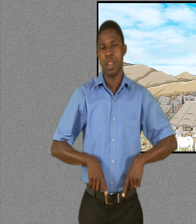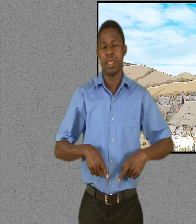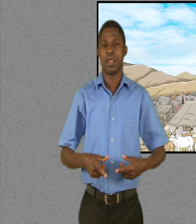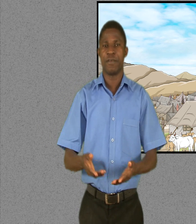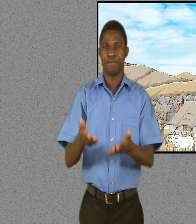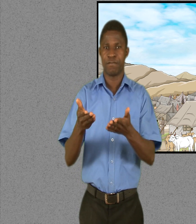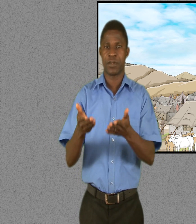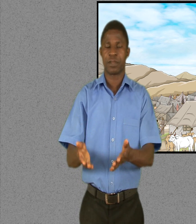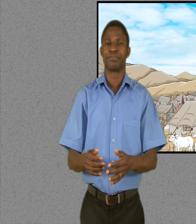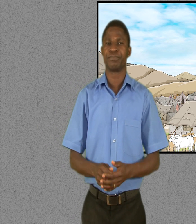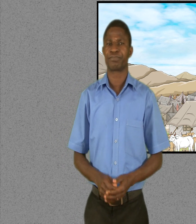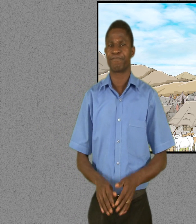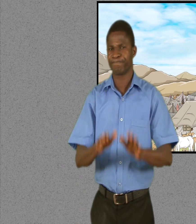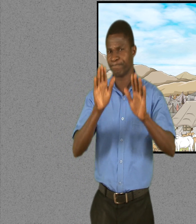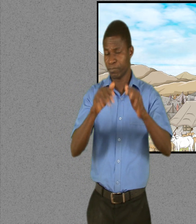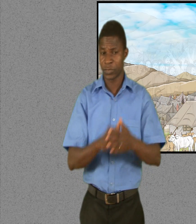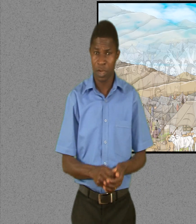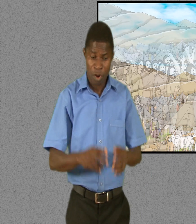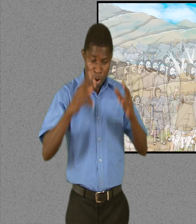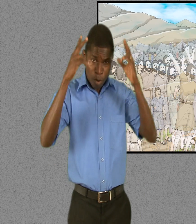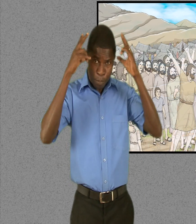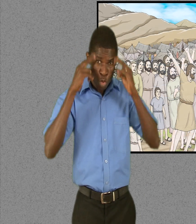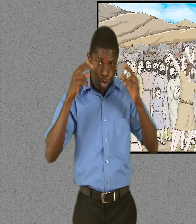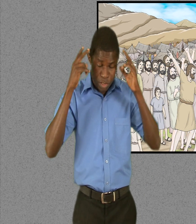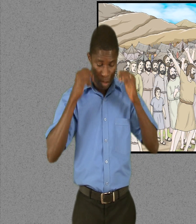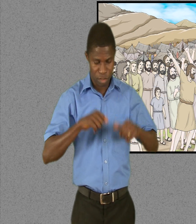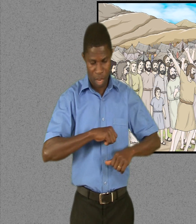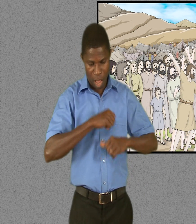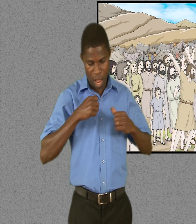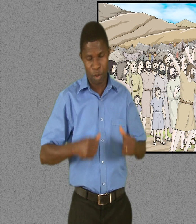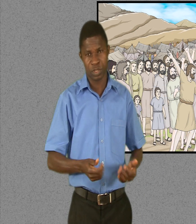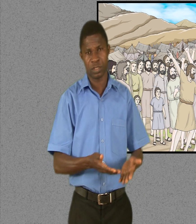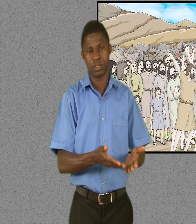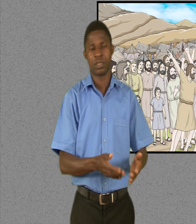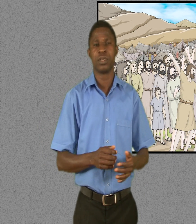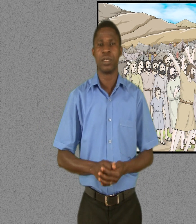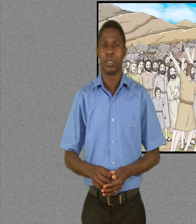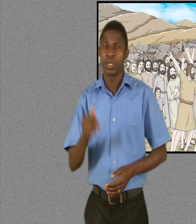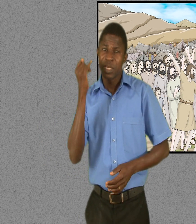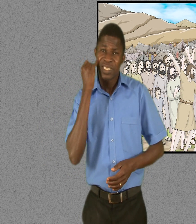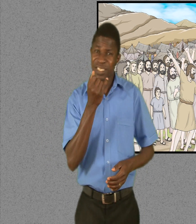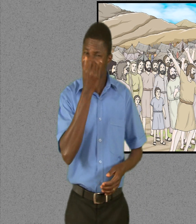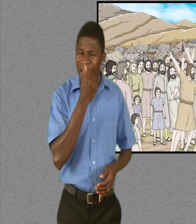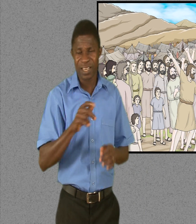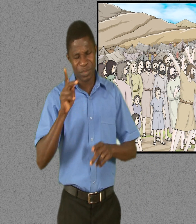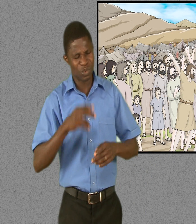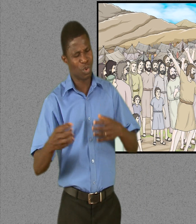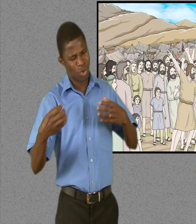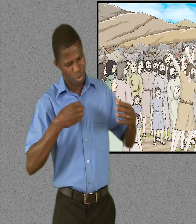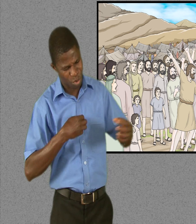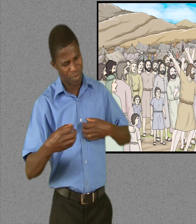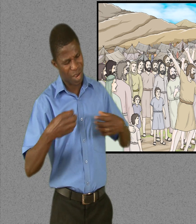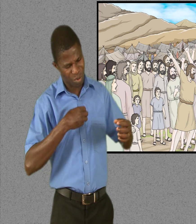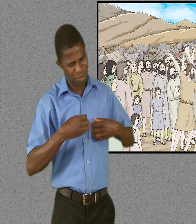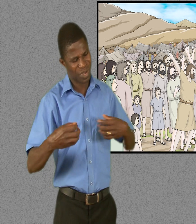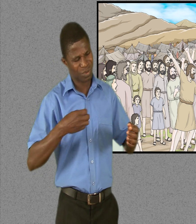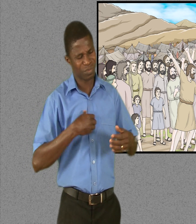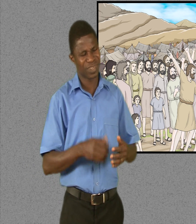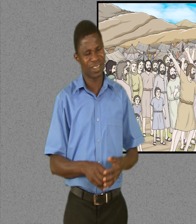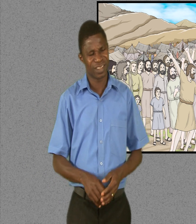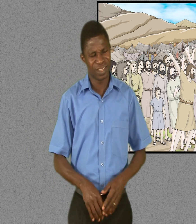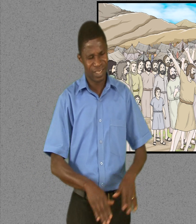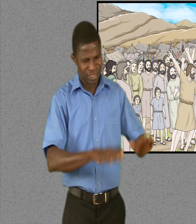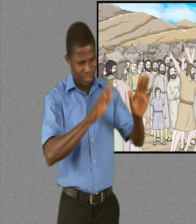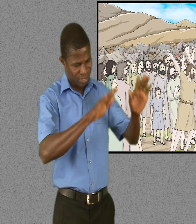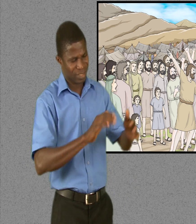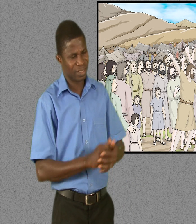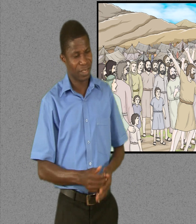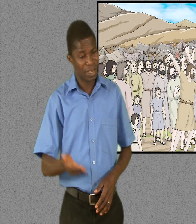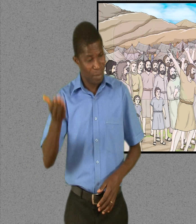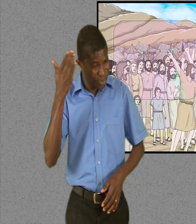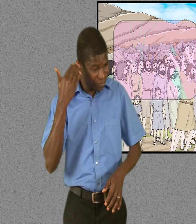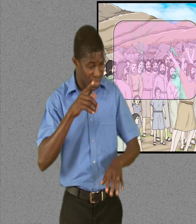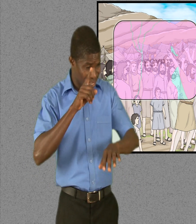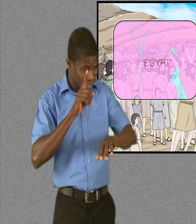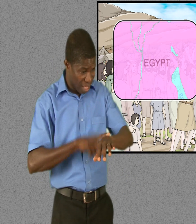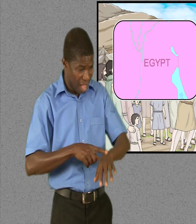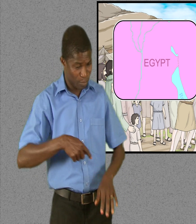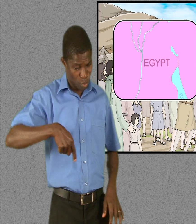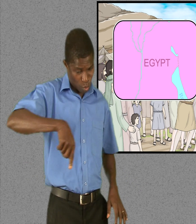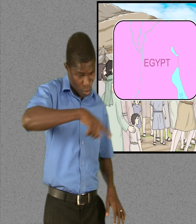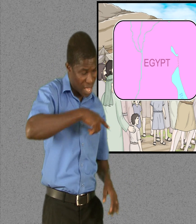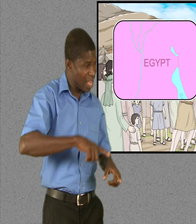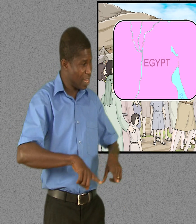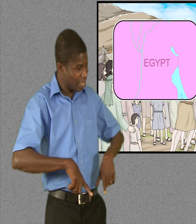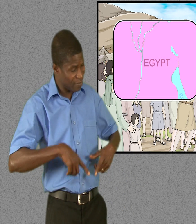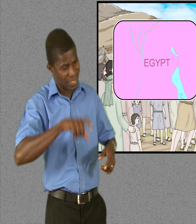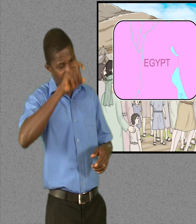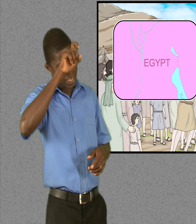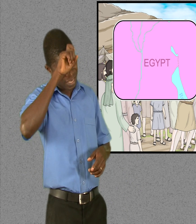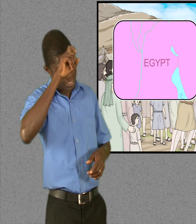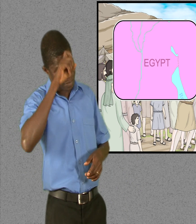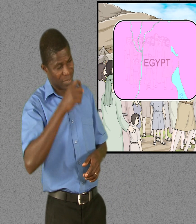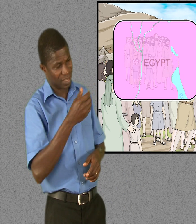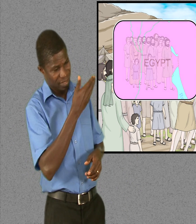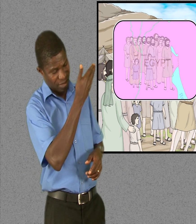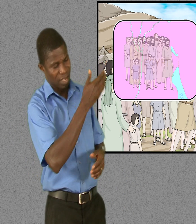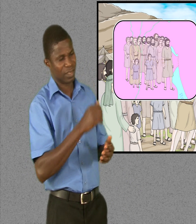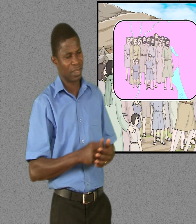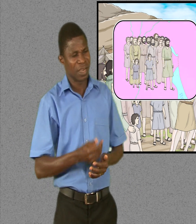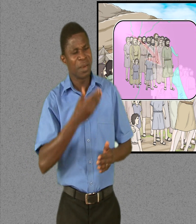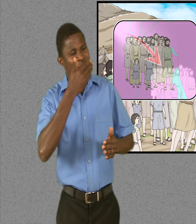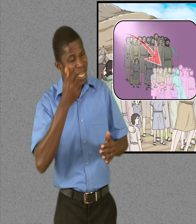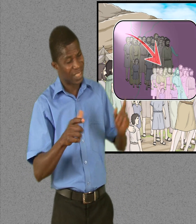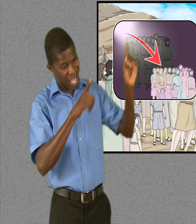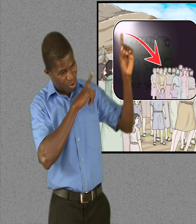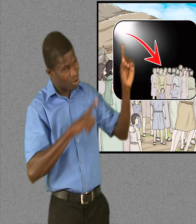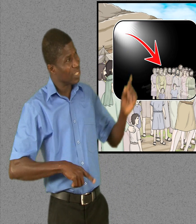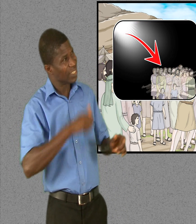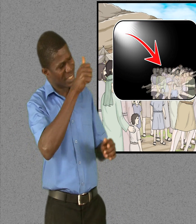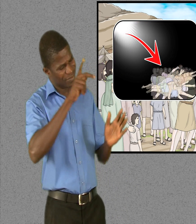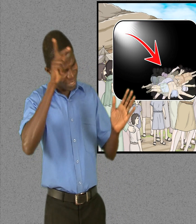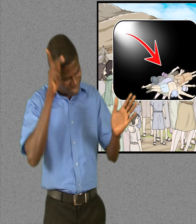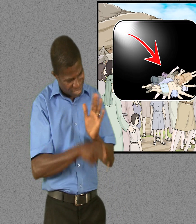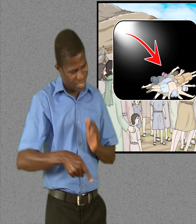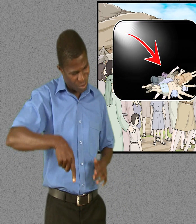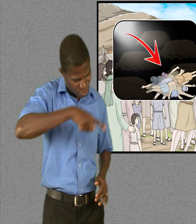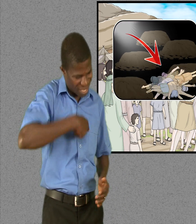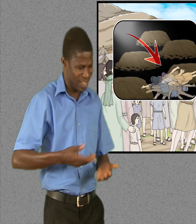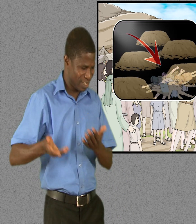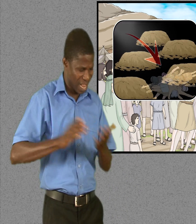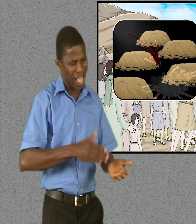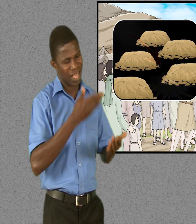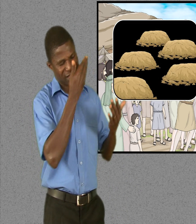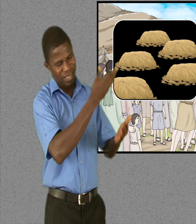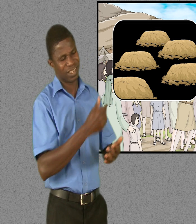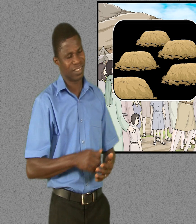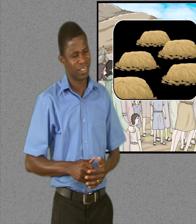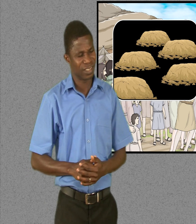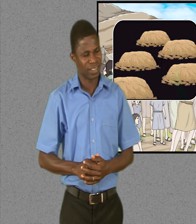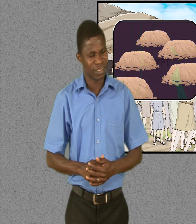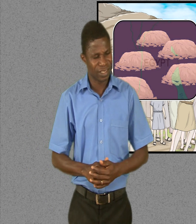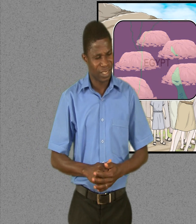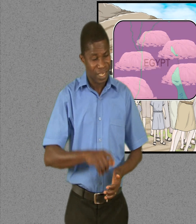And there in the desert they all grumbled against Moses and Aaron. “If only we had died by the LORD’s hand in the land of Egypt!” they said.